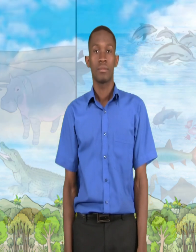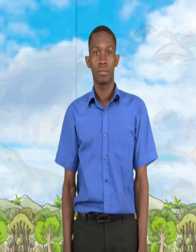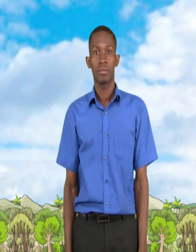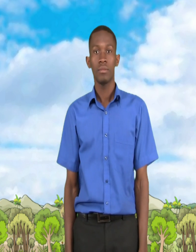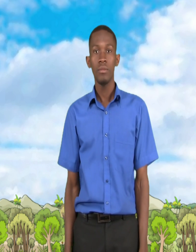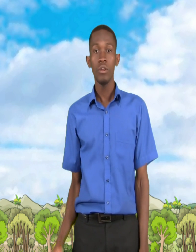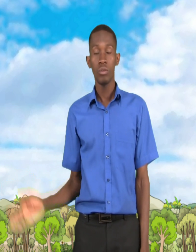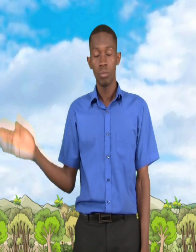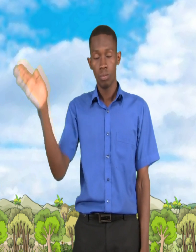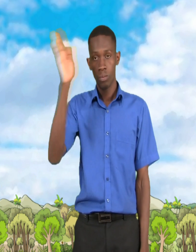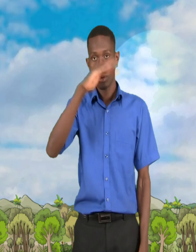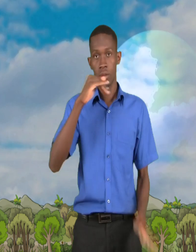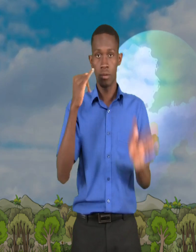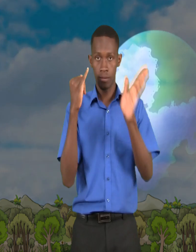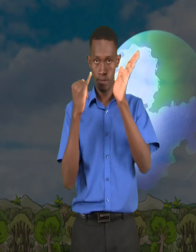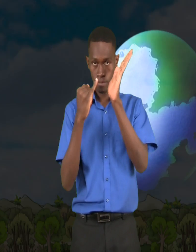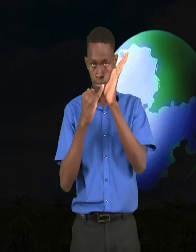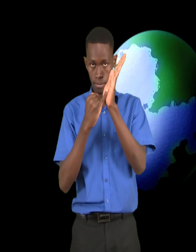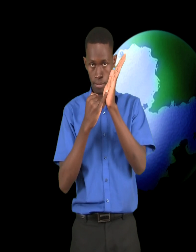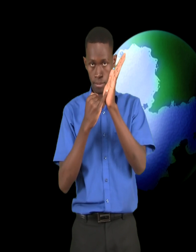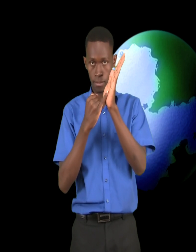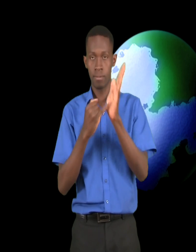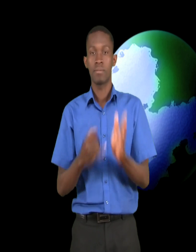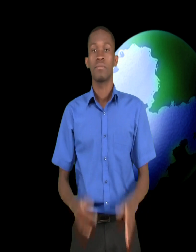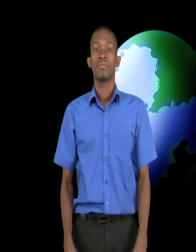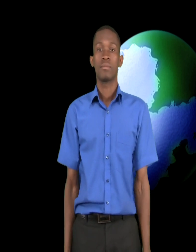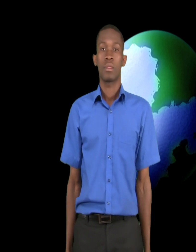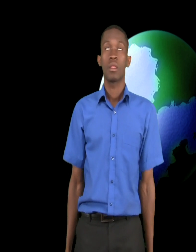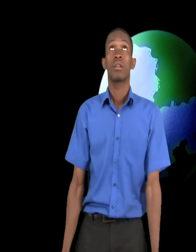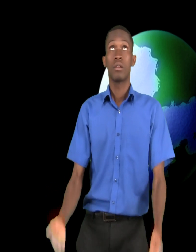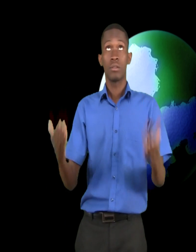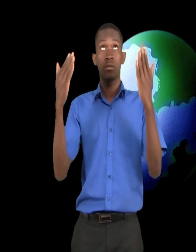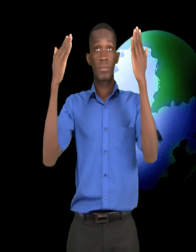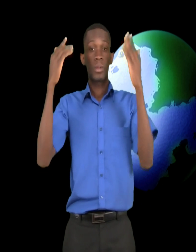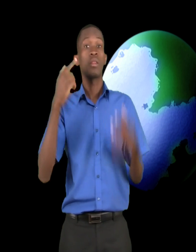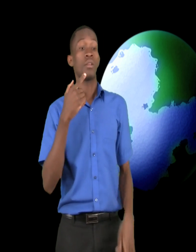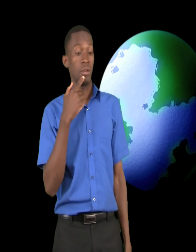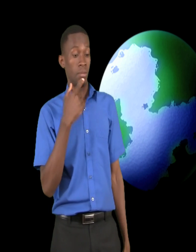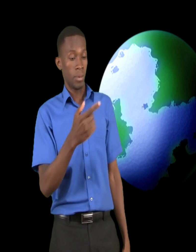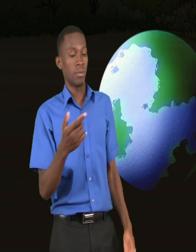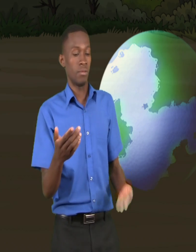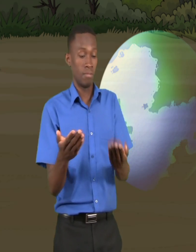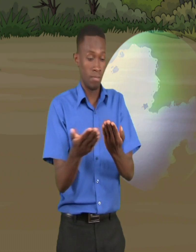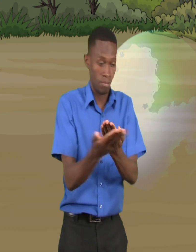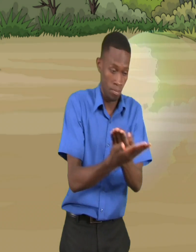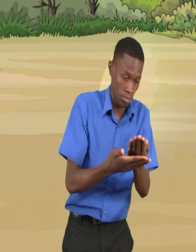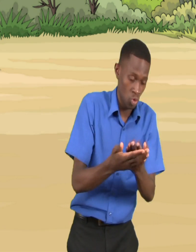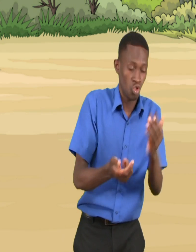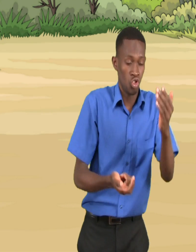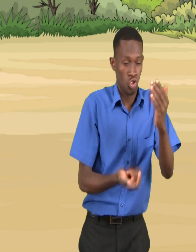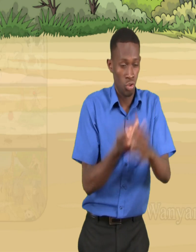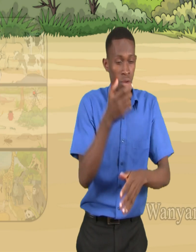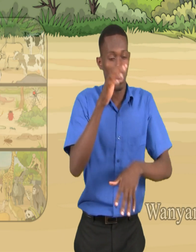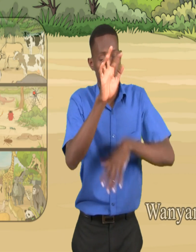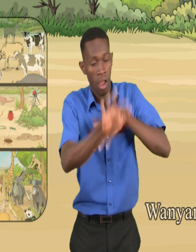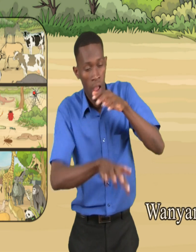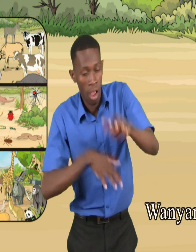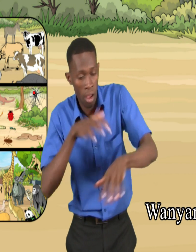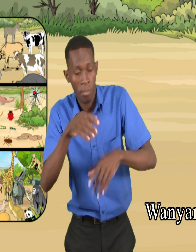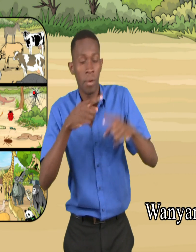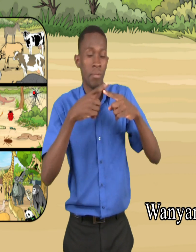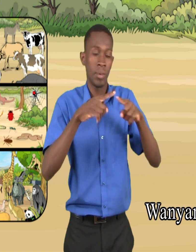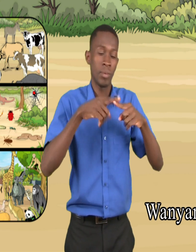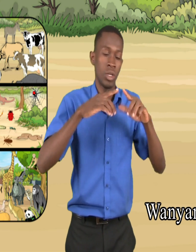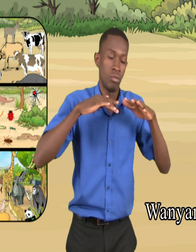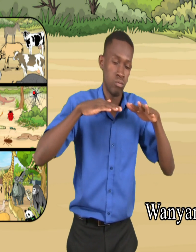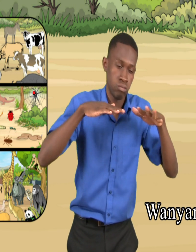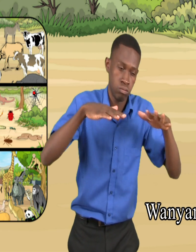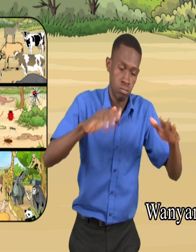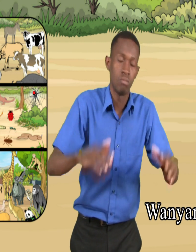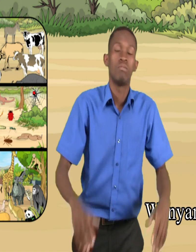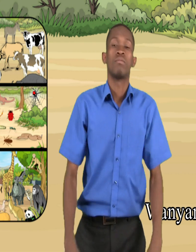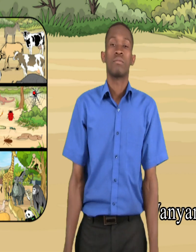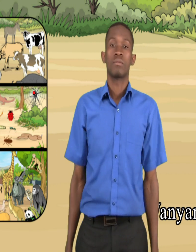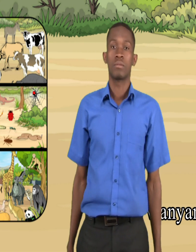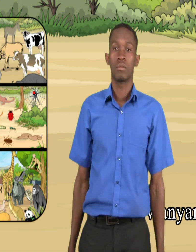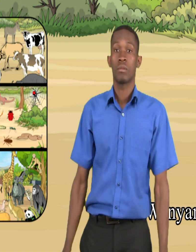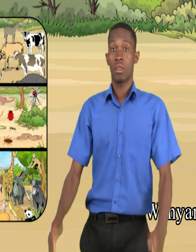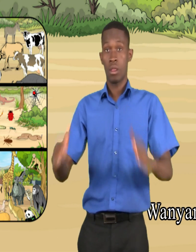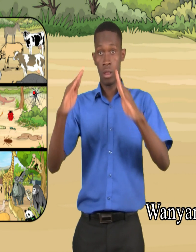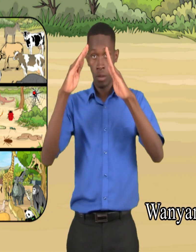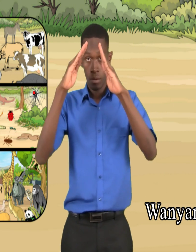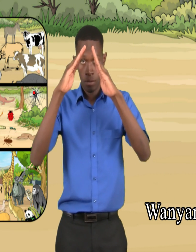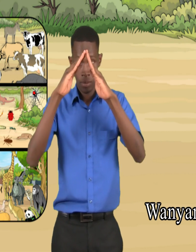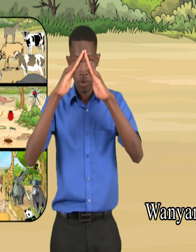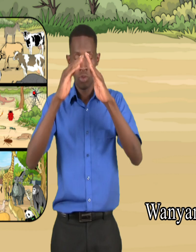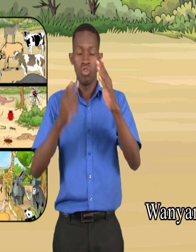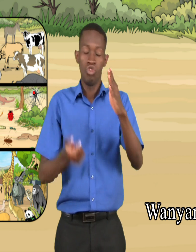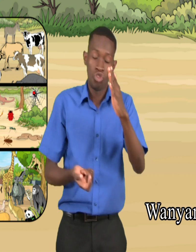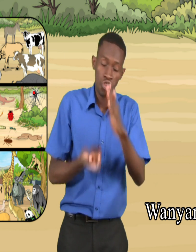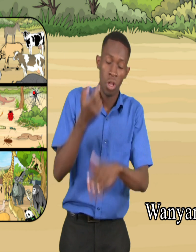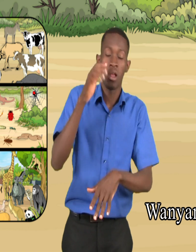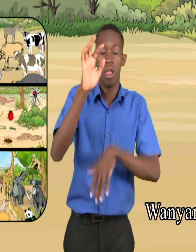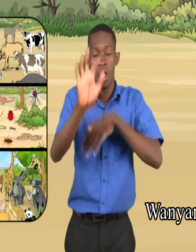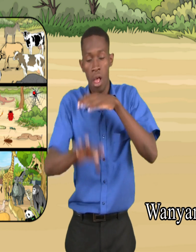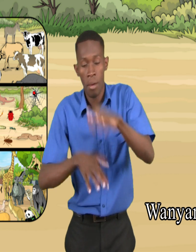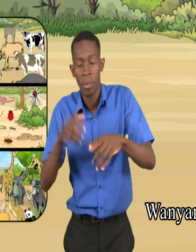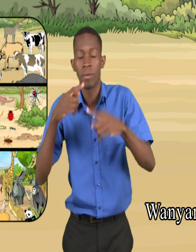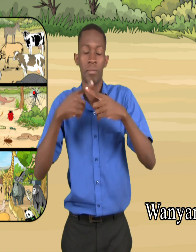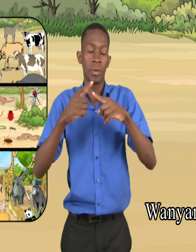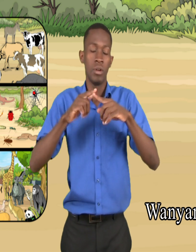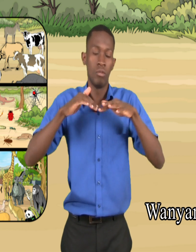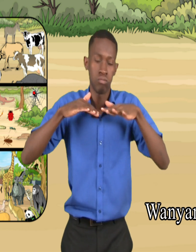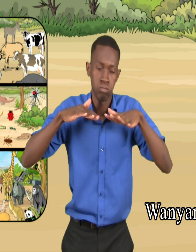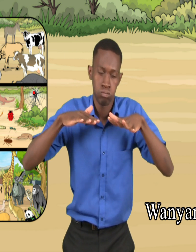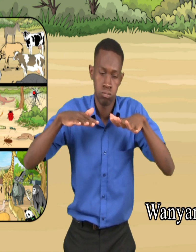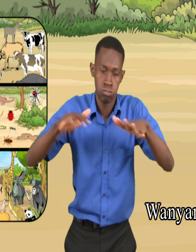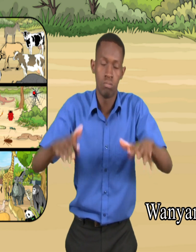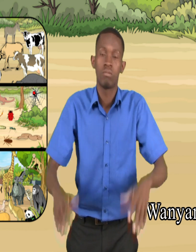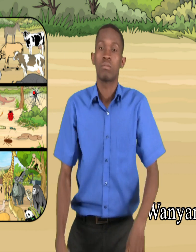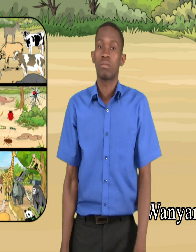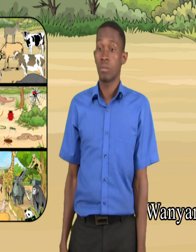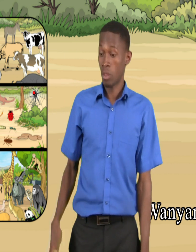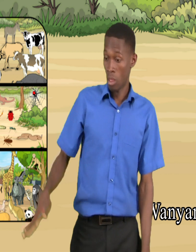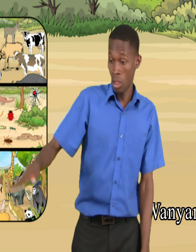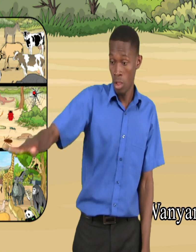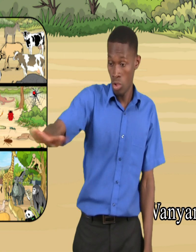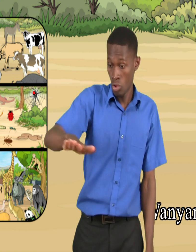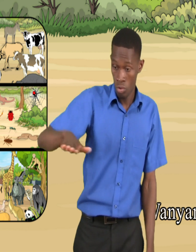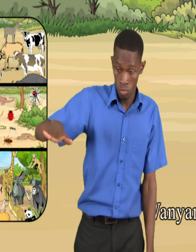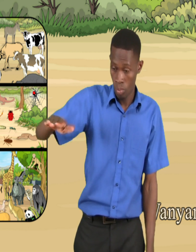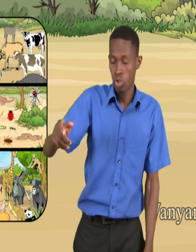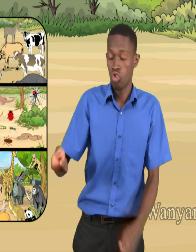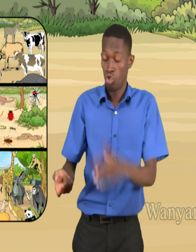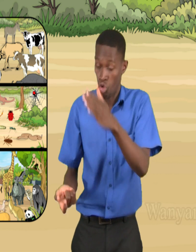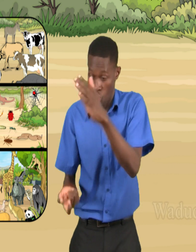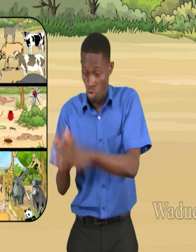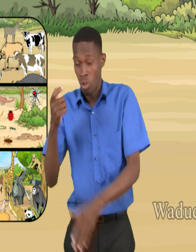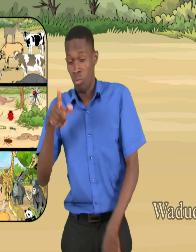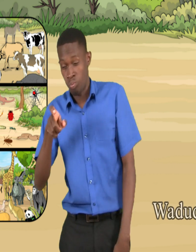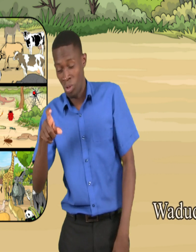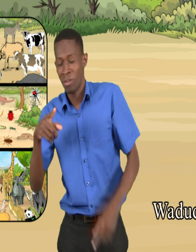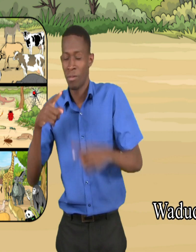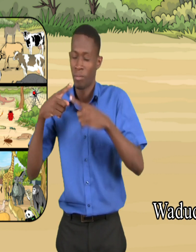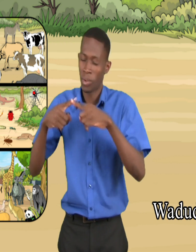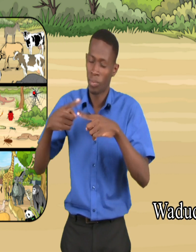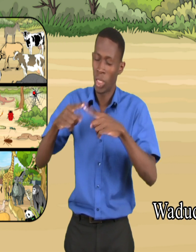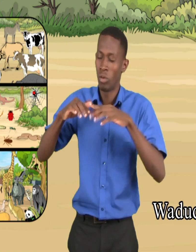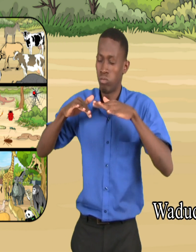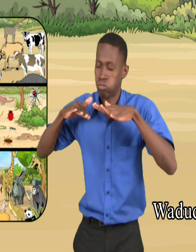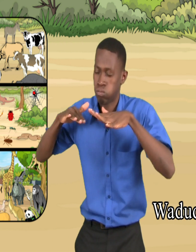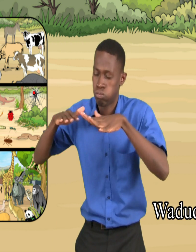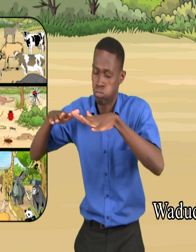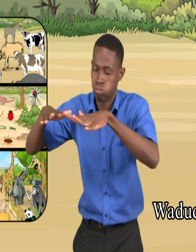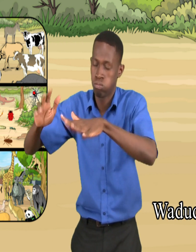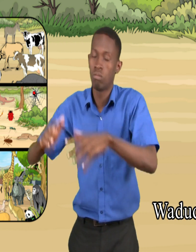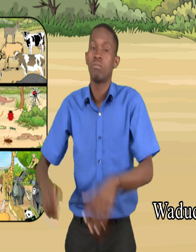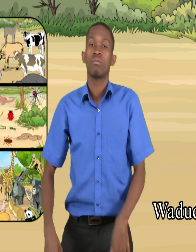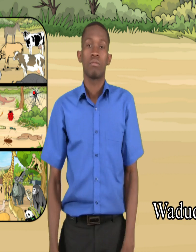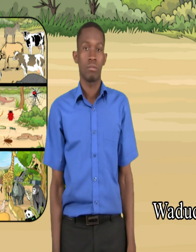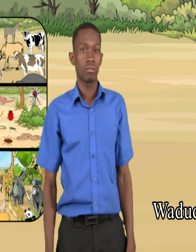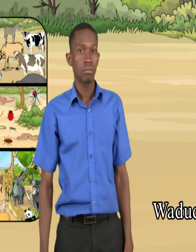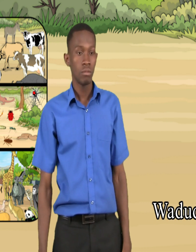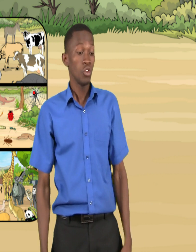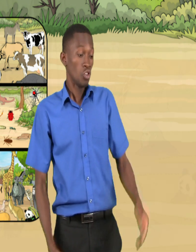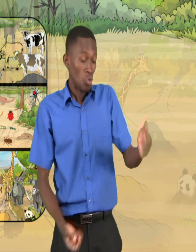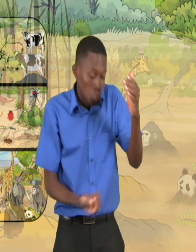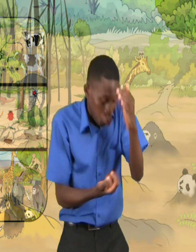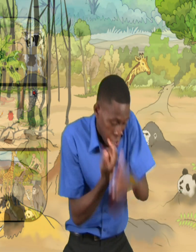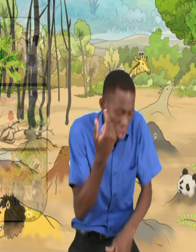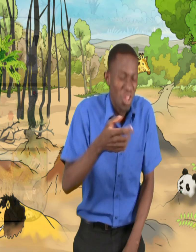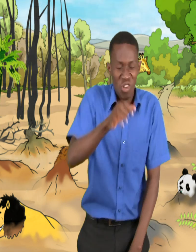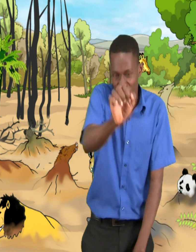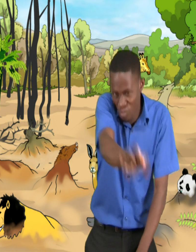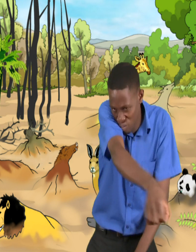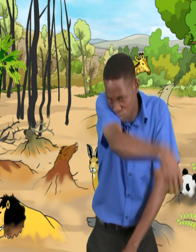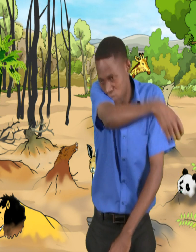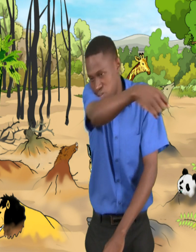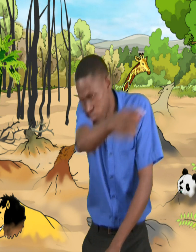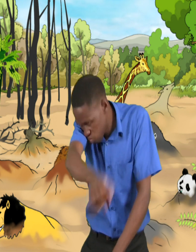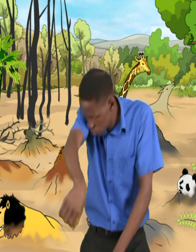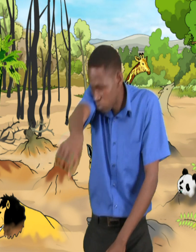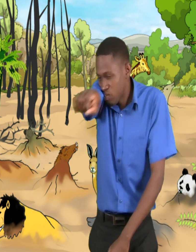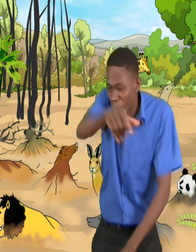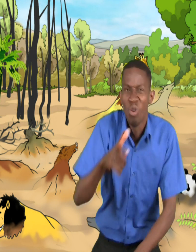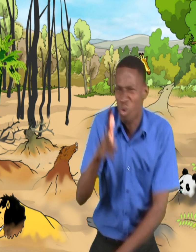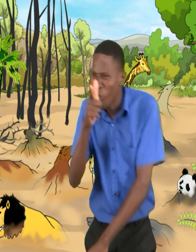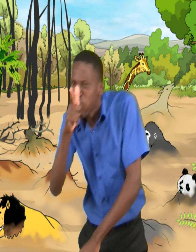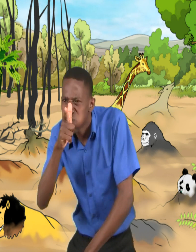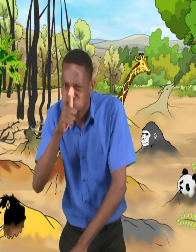And God said, “Let the earth bring forth living creatures according to their kinds: livestock, land crawlers, and beasts of the earth according to their kinds.” And it was so.